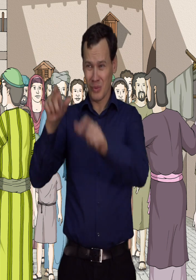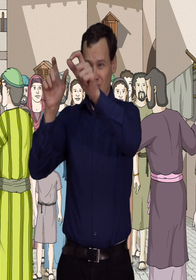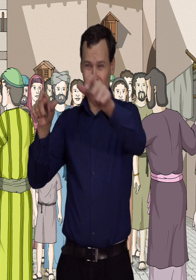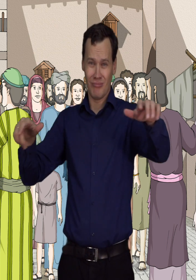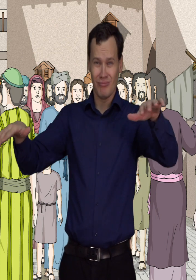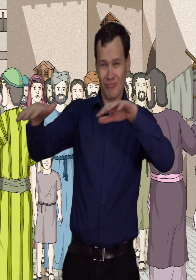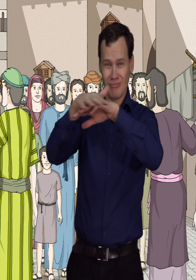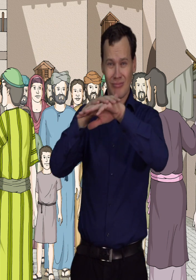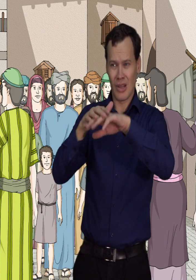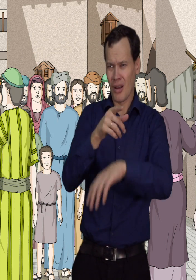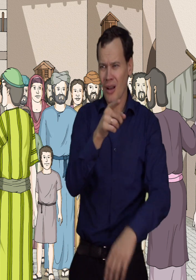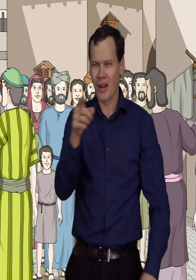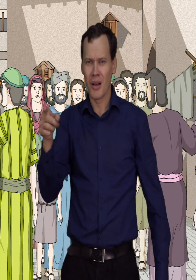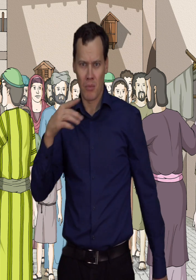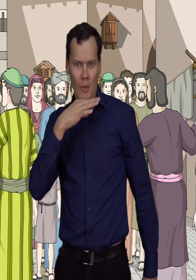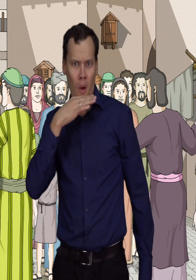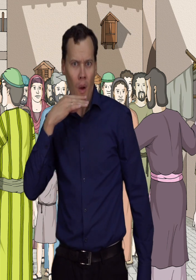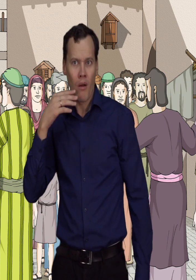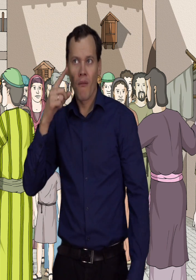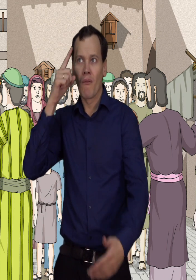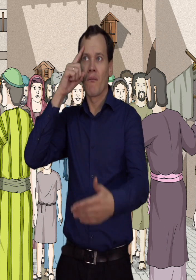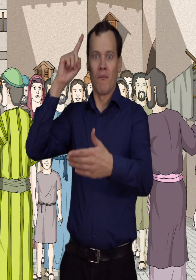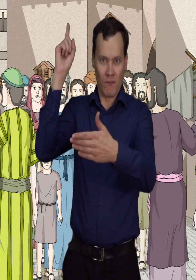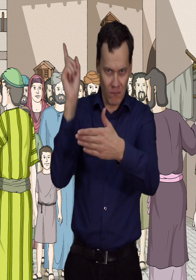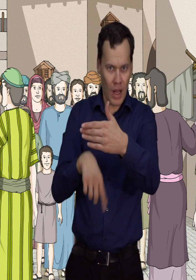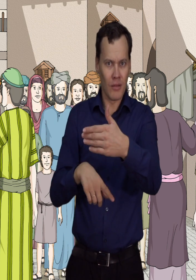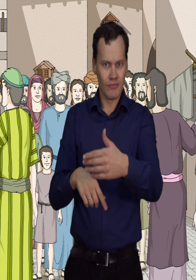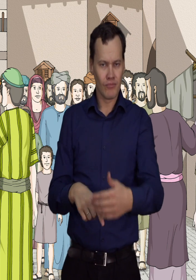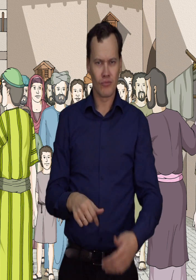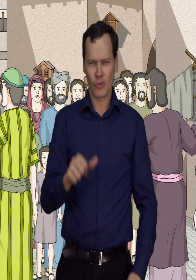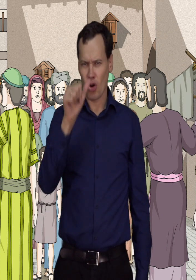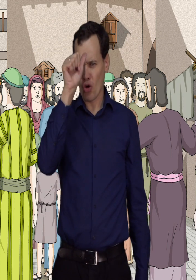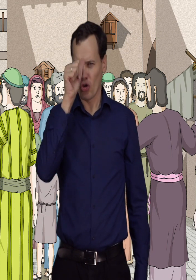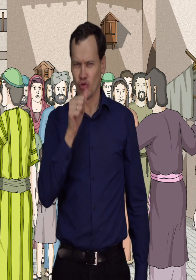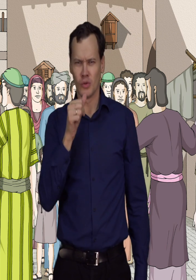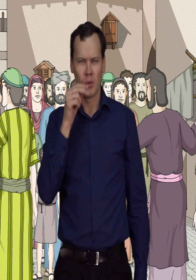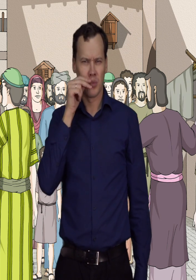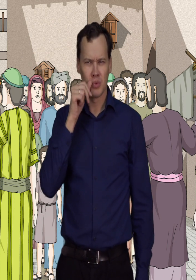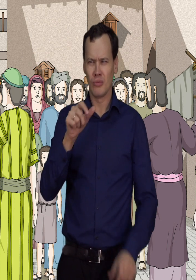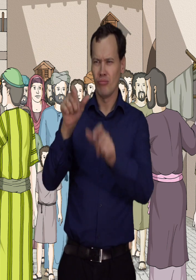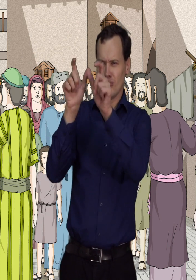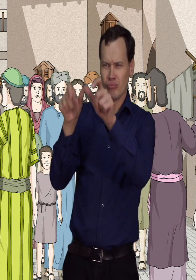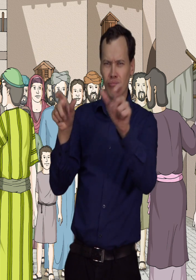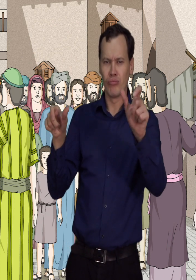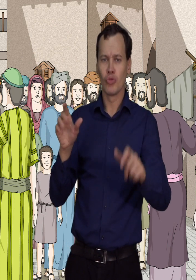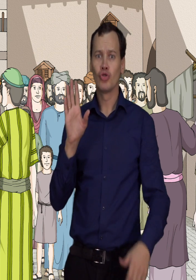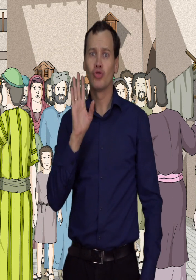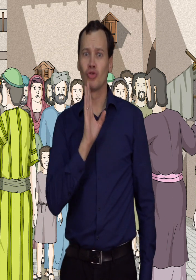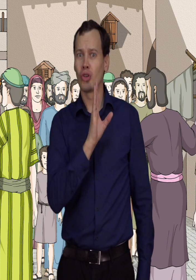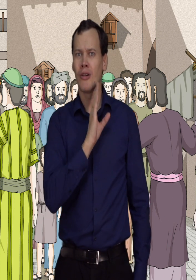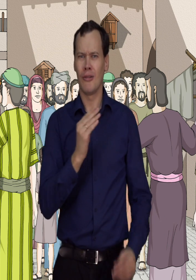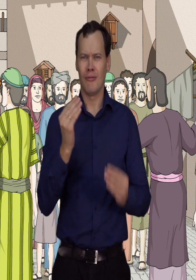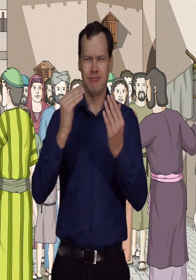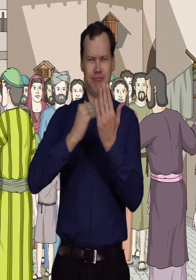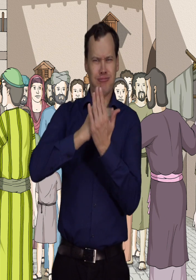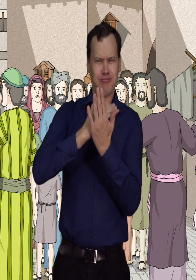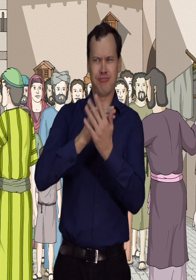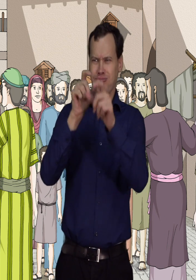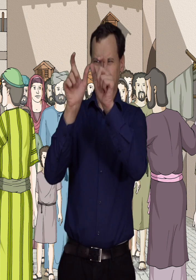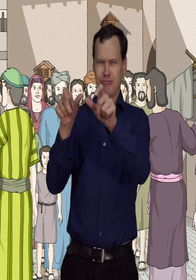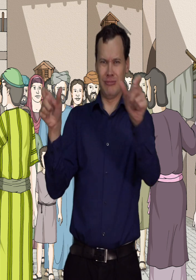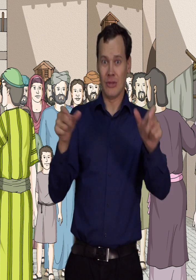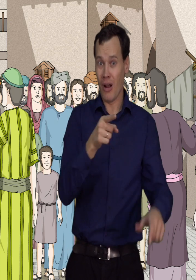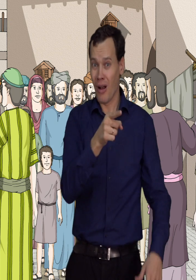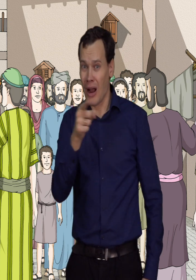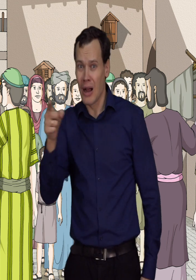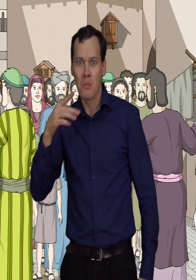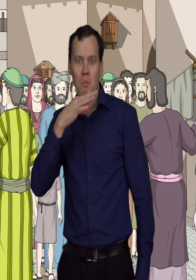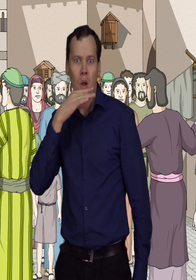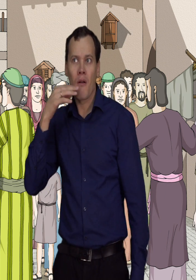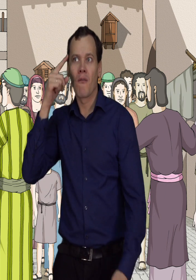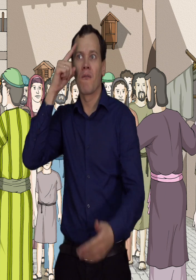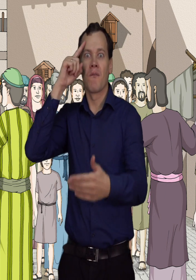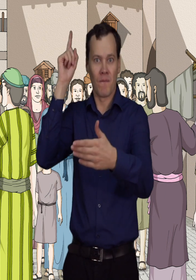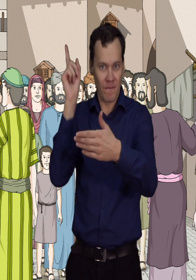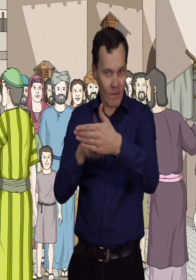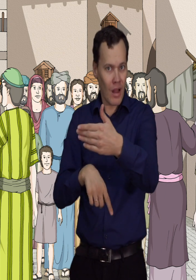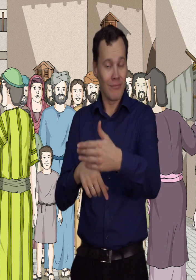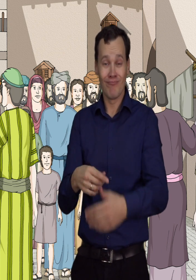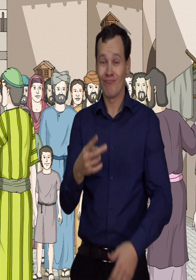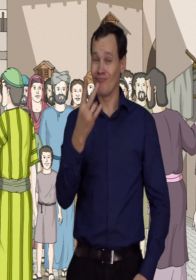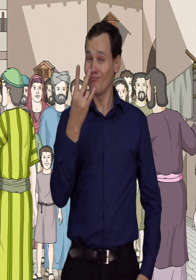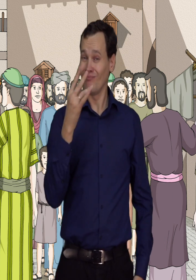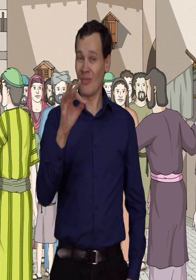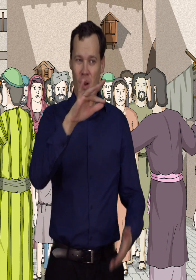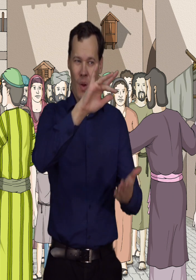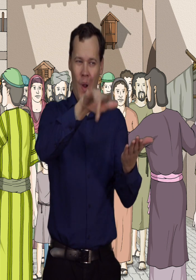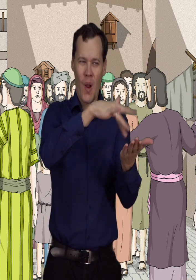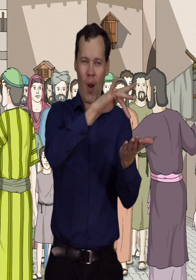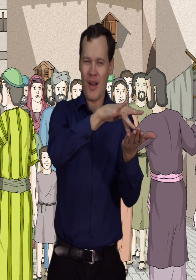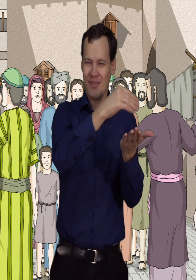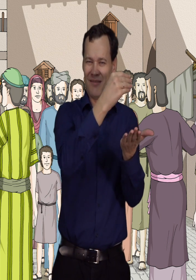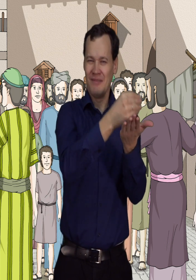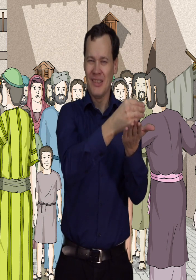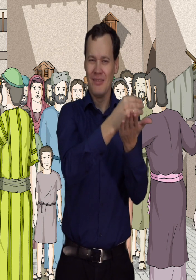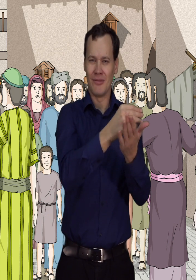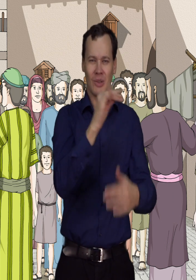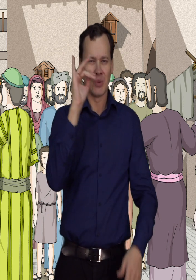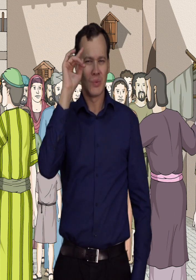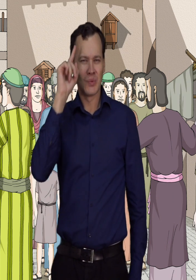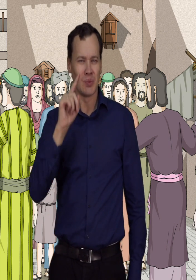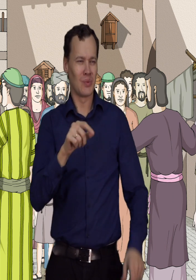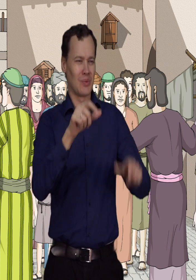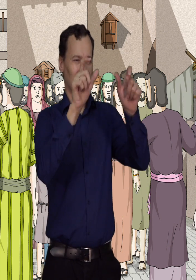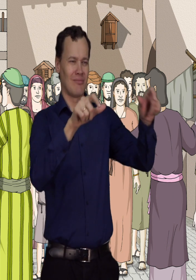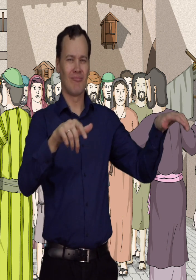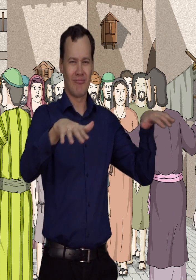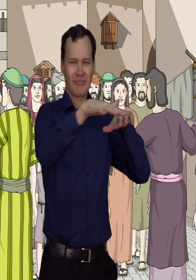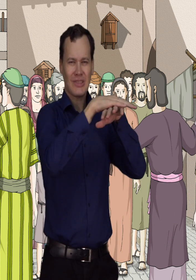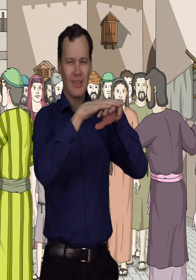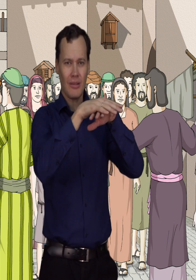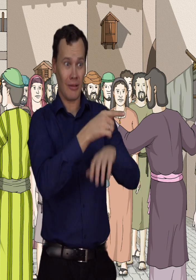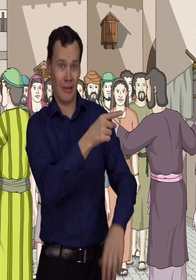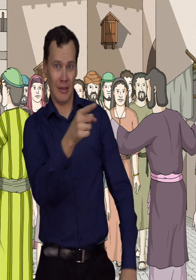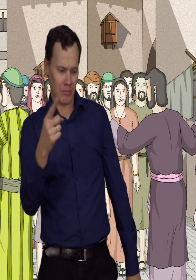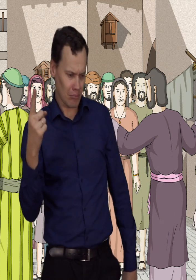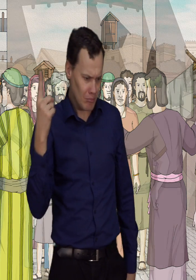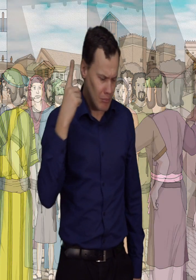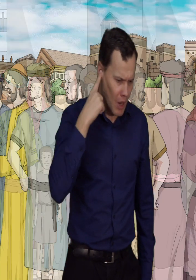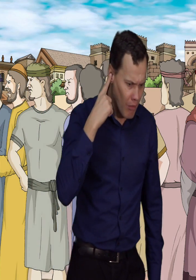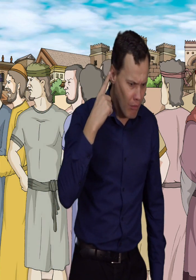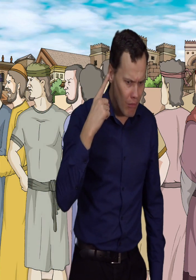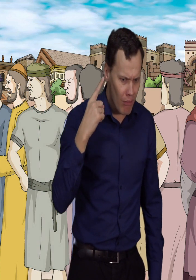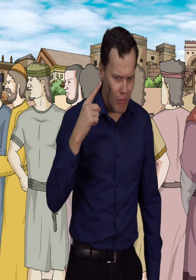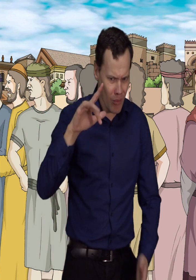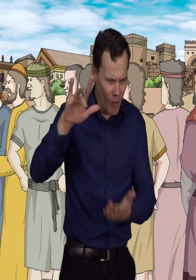As a result, many of them believed, along with quite a few prominent Greek women and men.